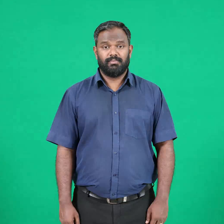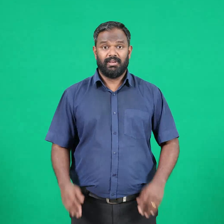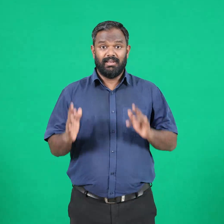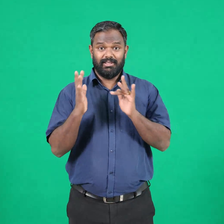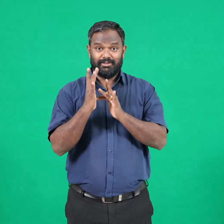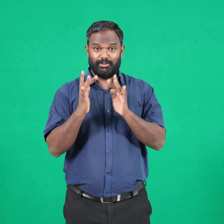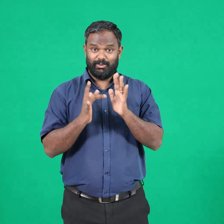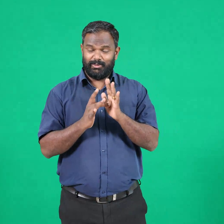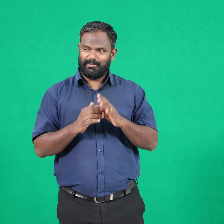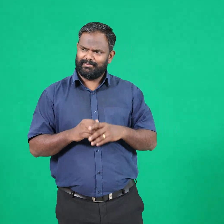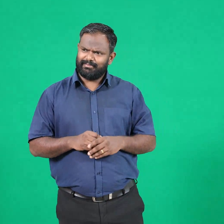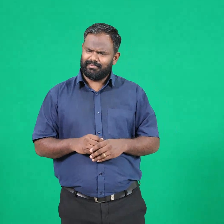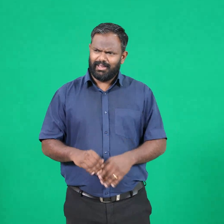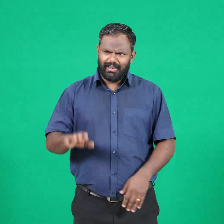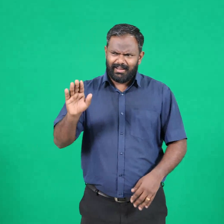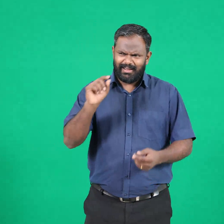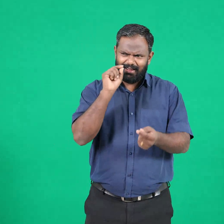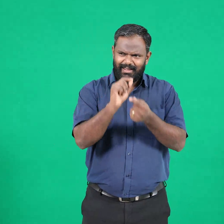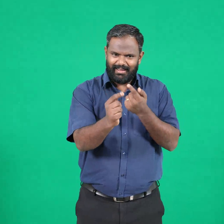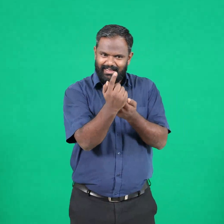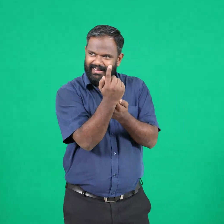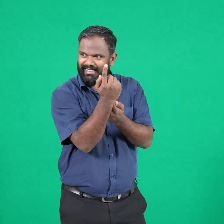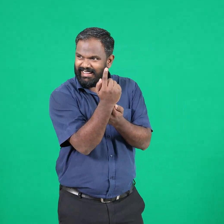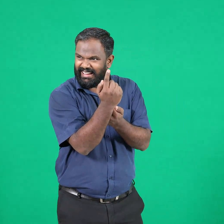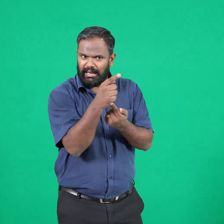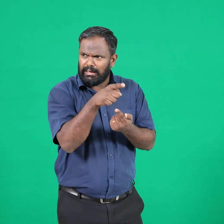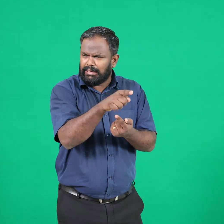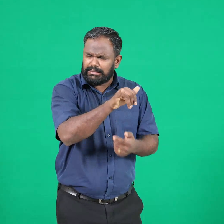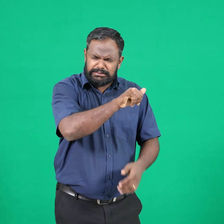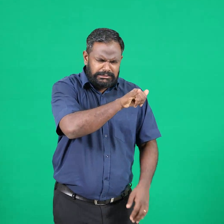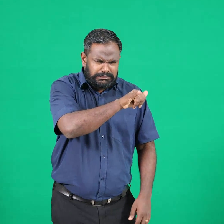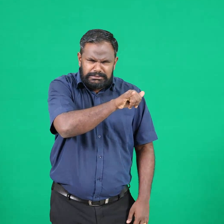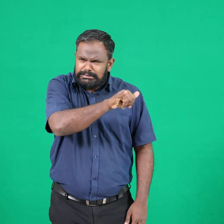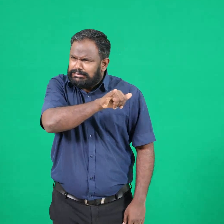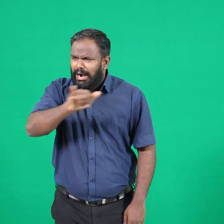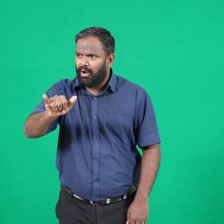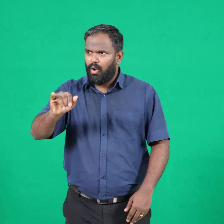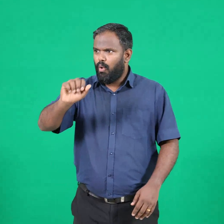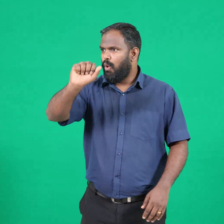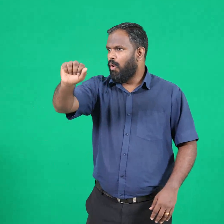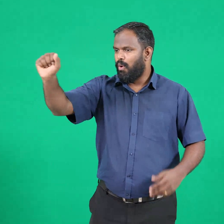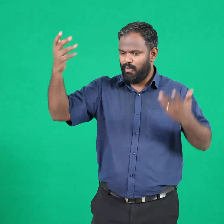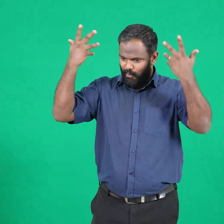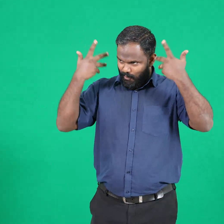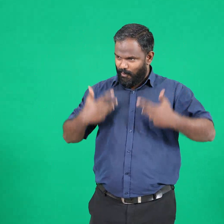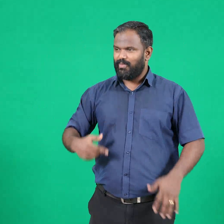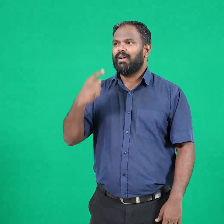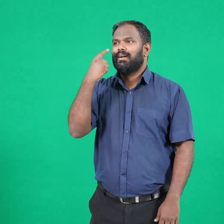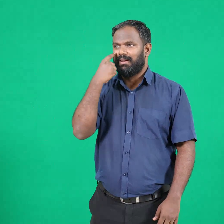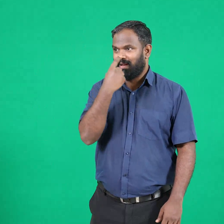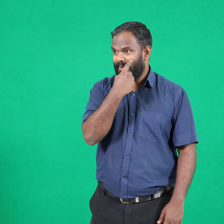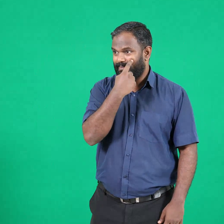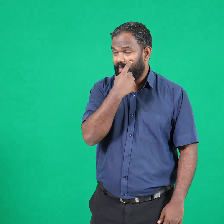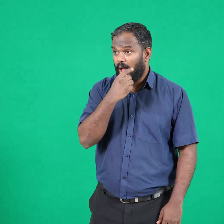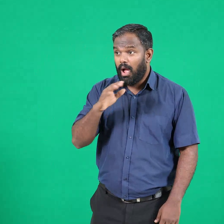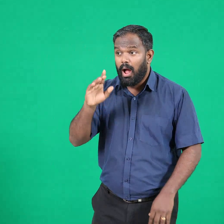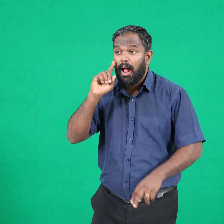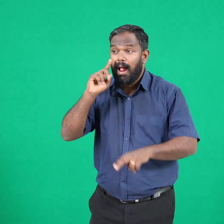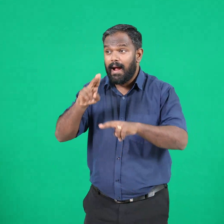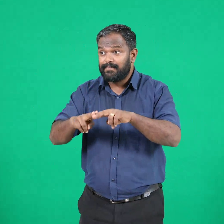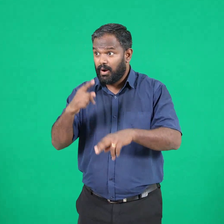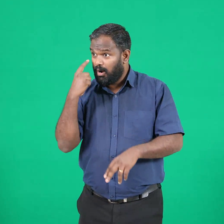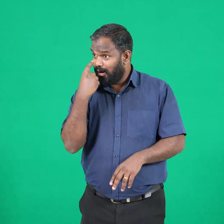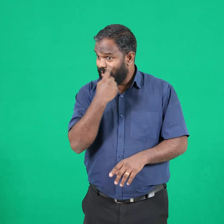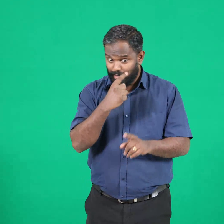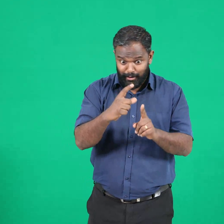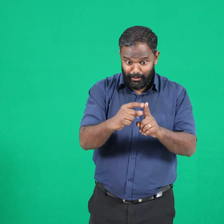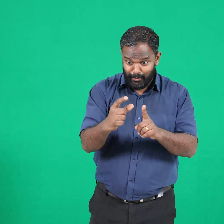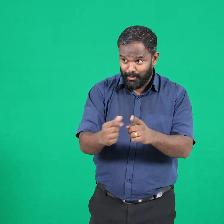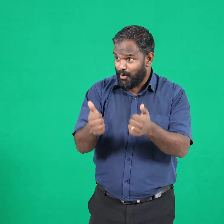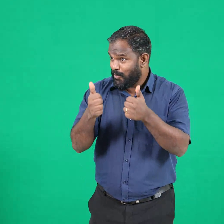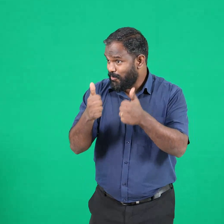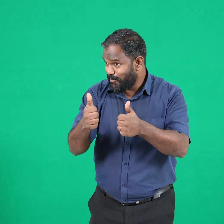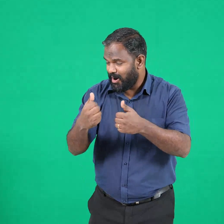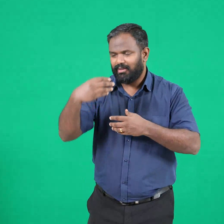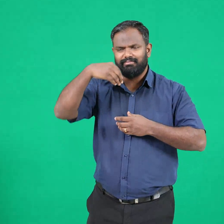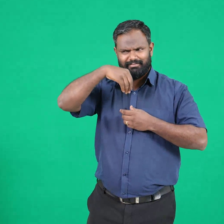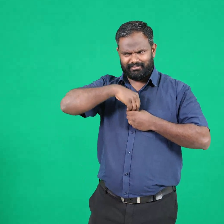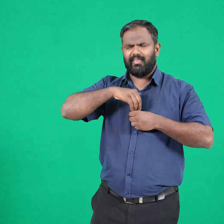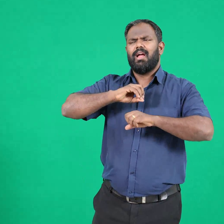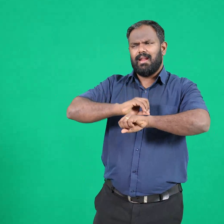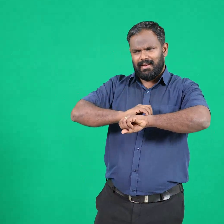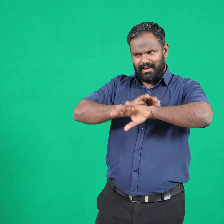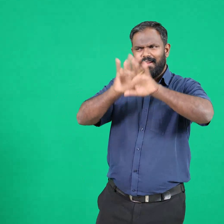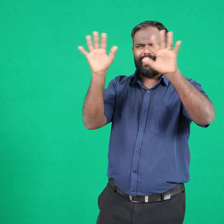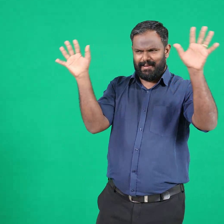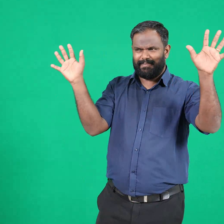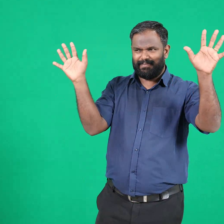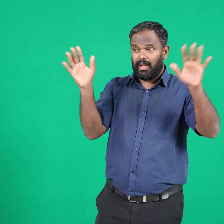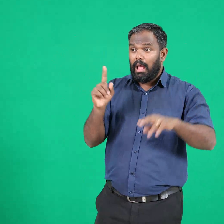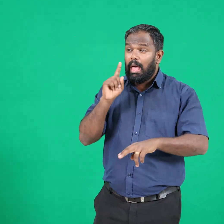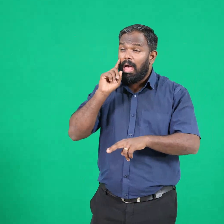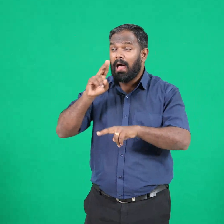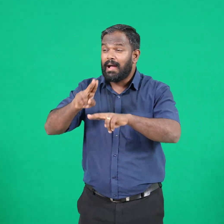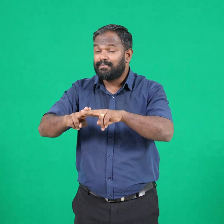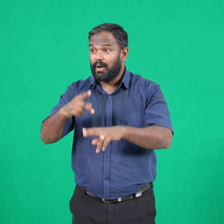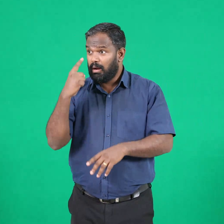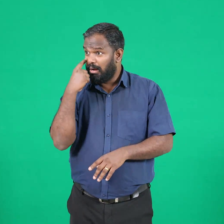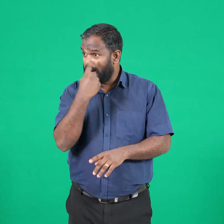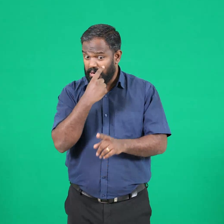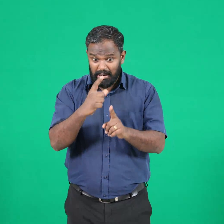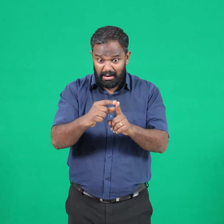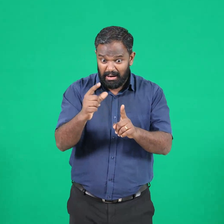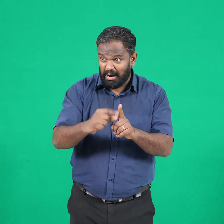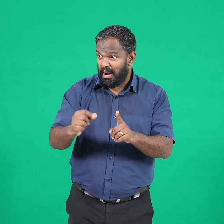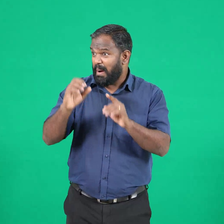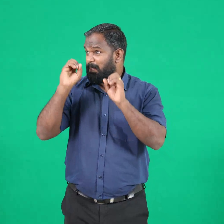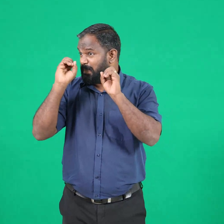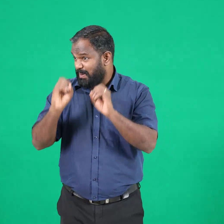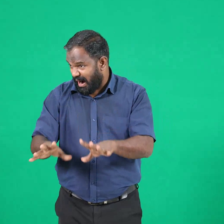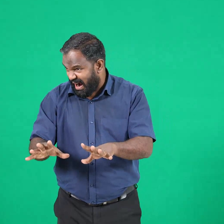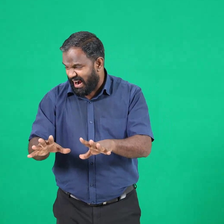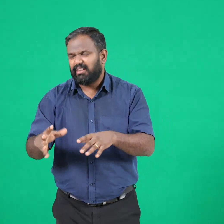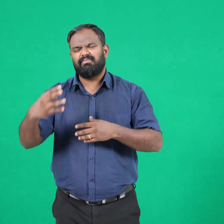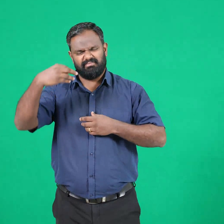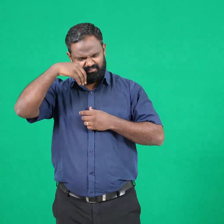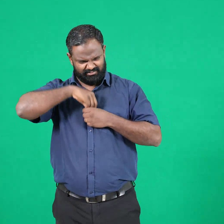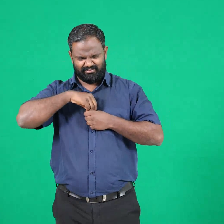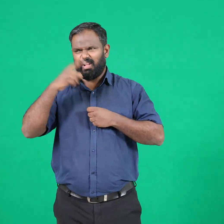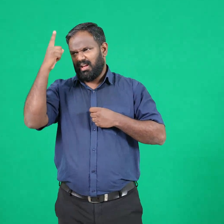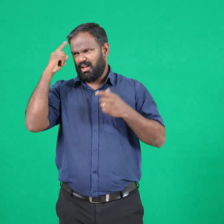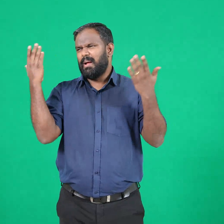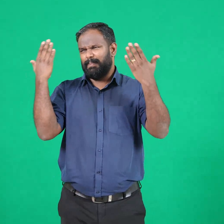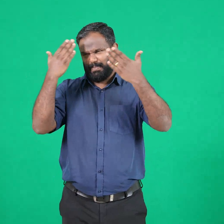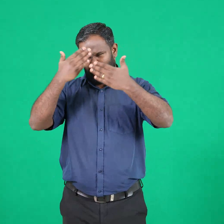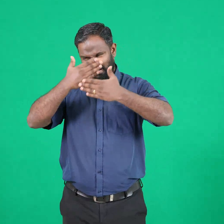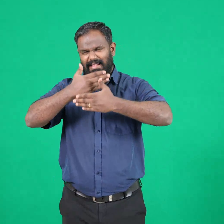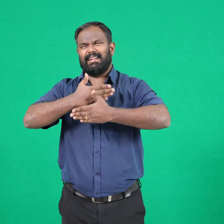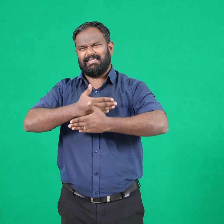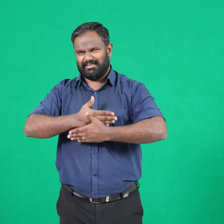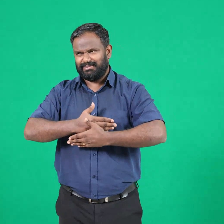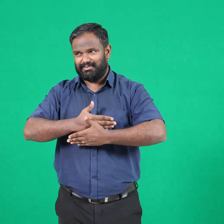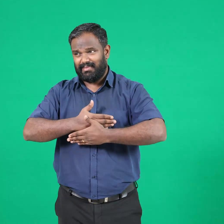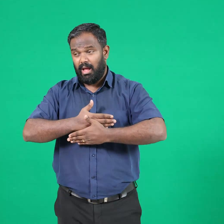The eye is the lamp of the body. If your eyes are good, your whole body will be full of light.